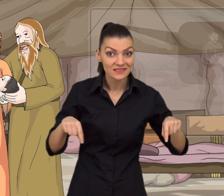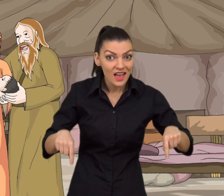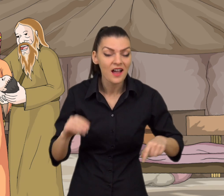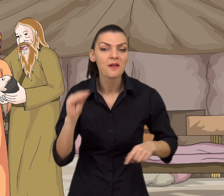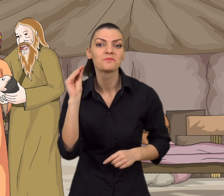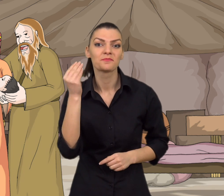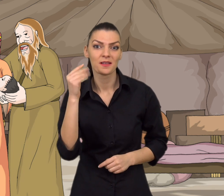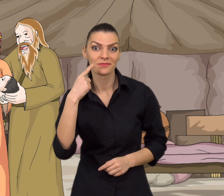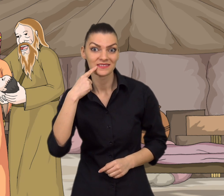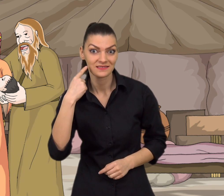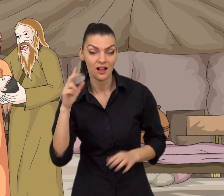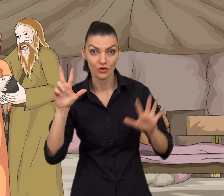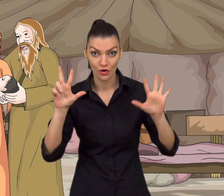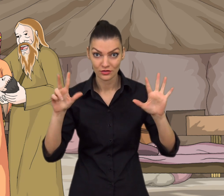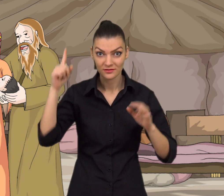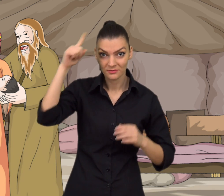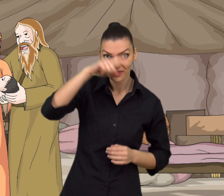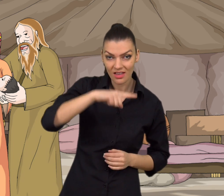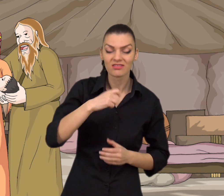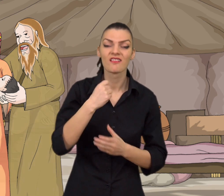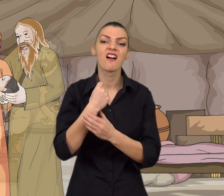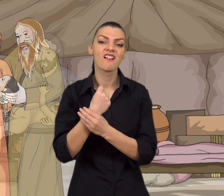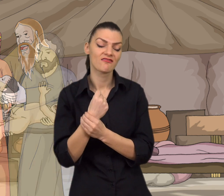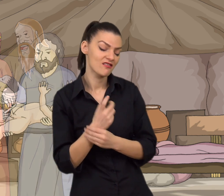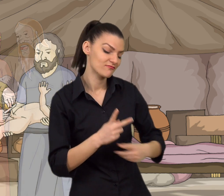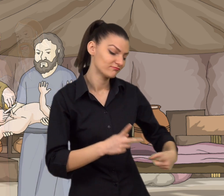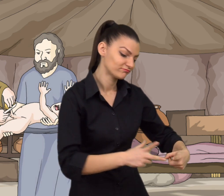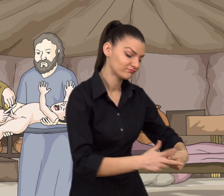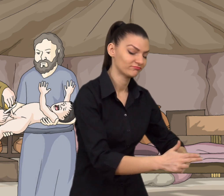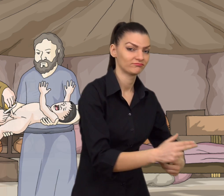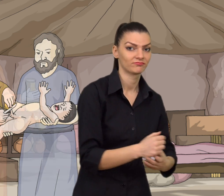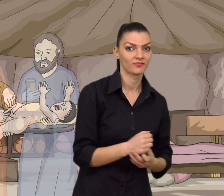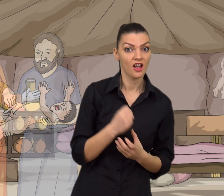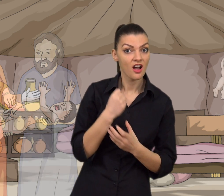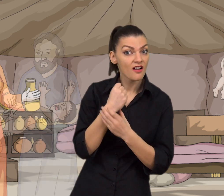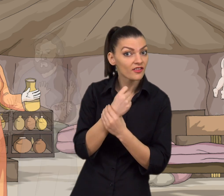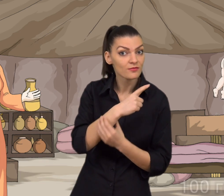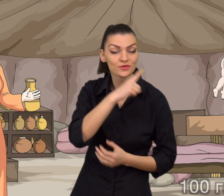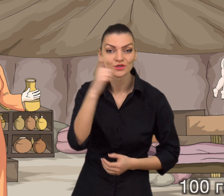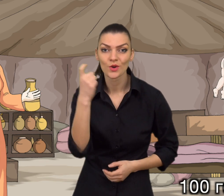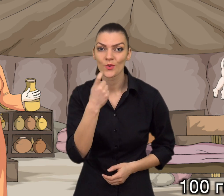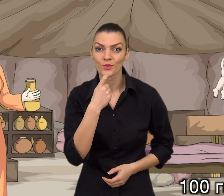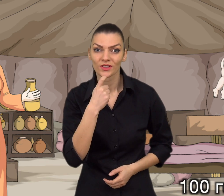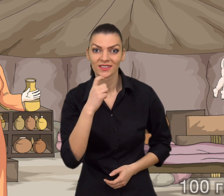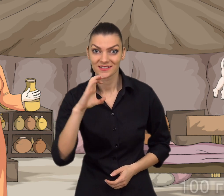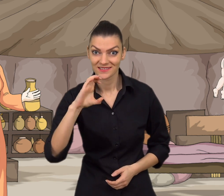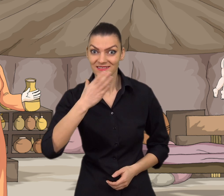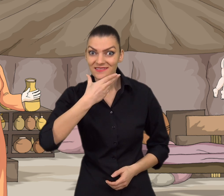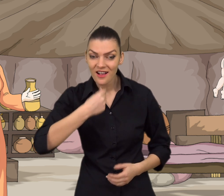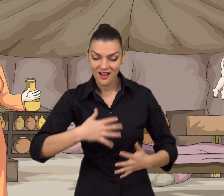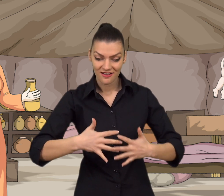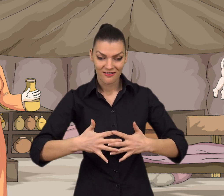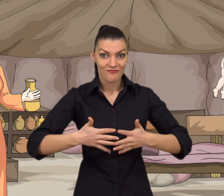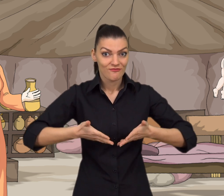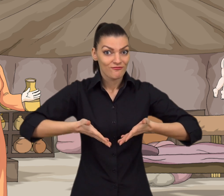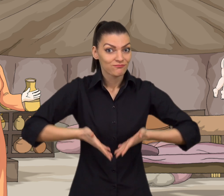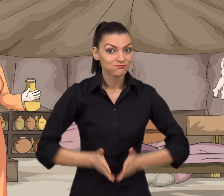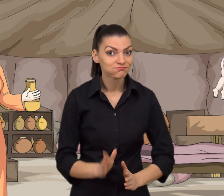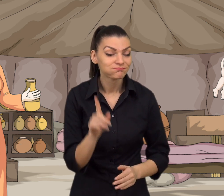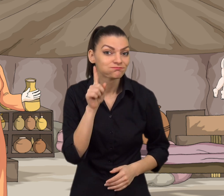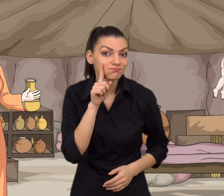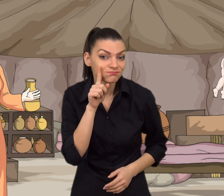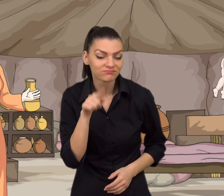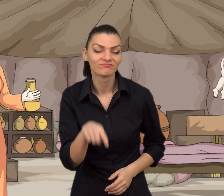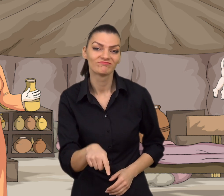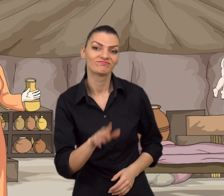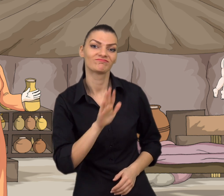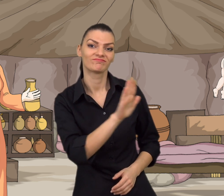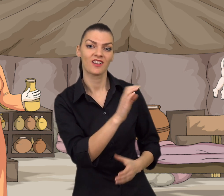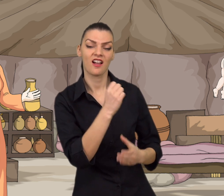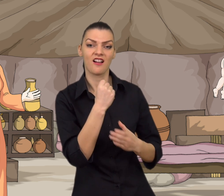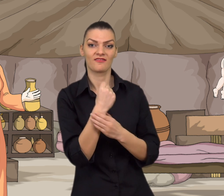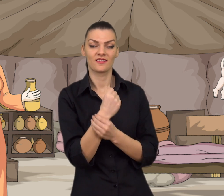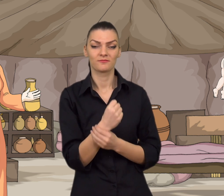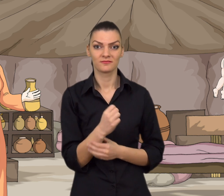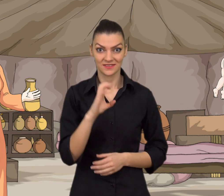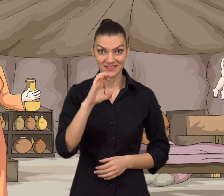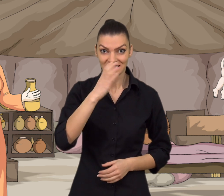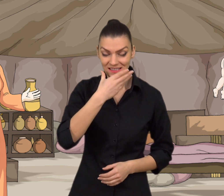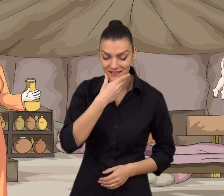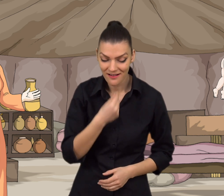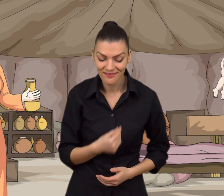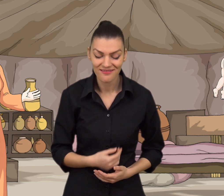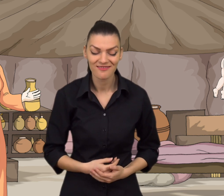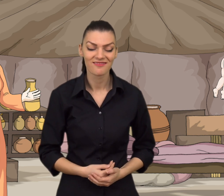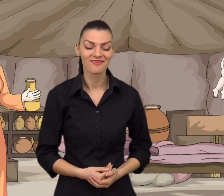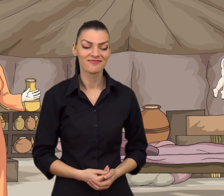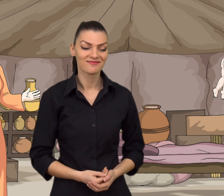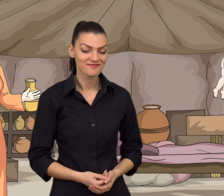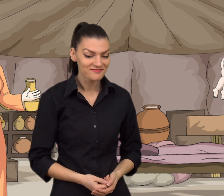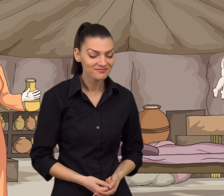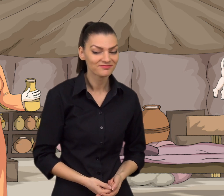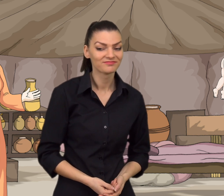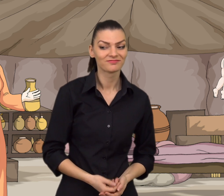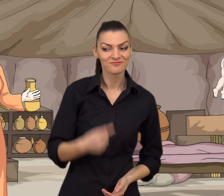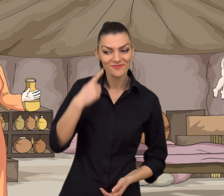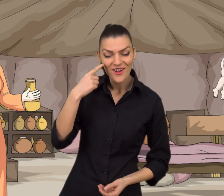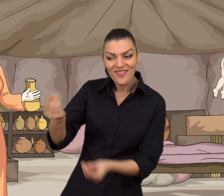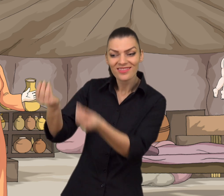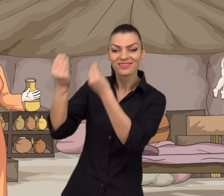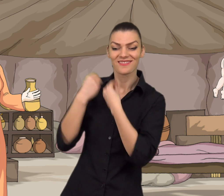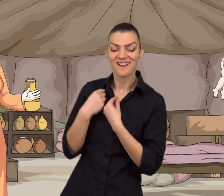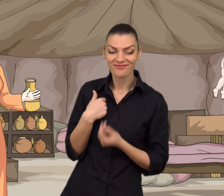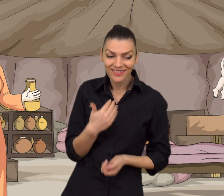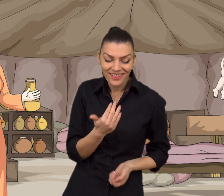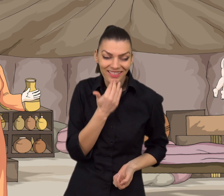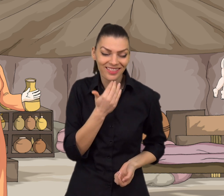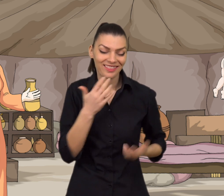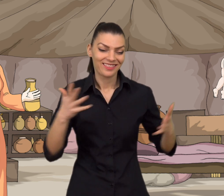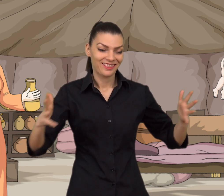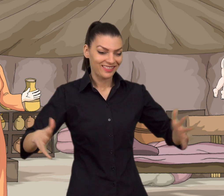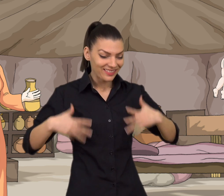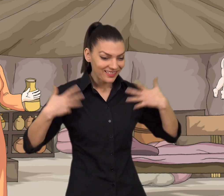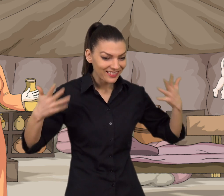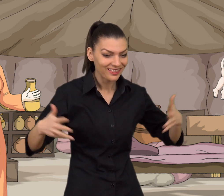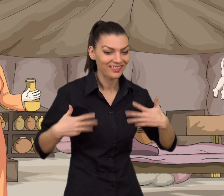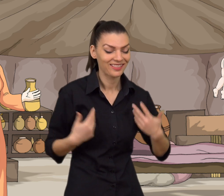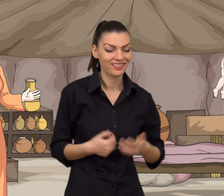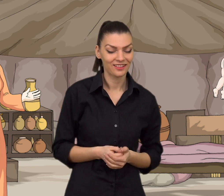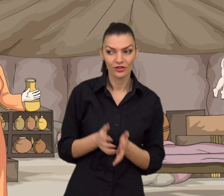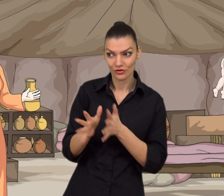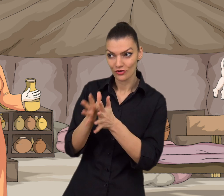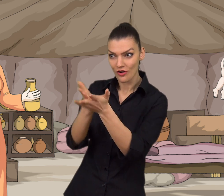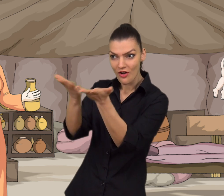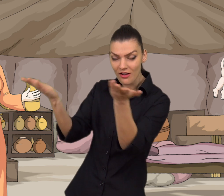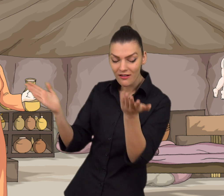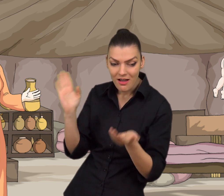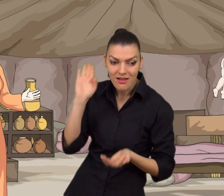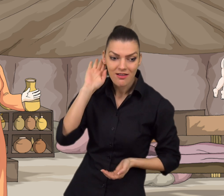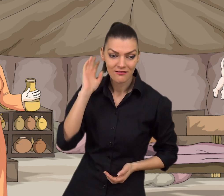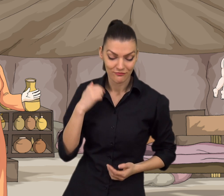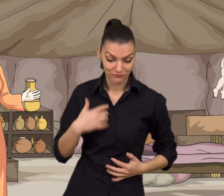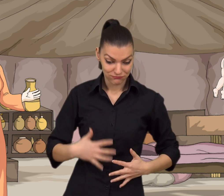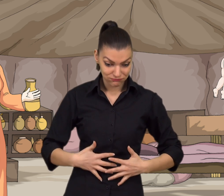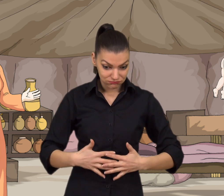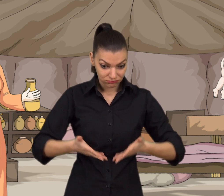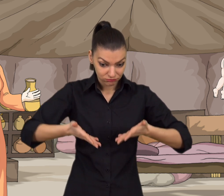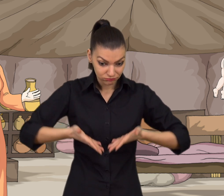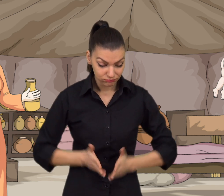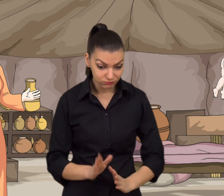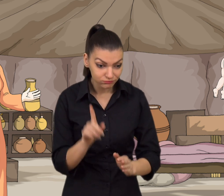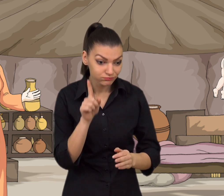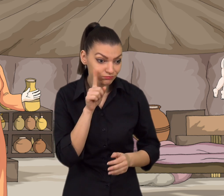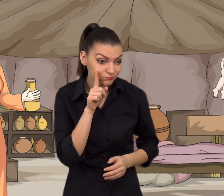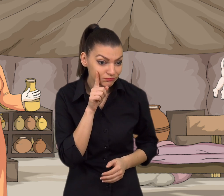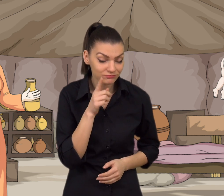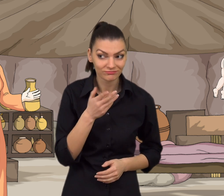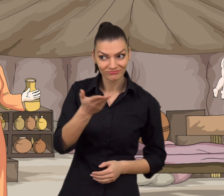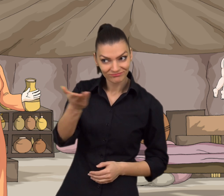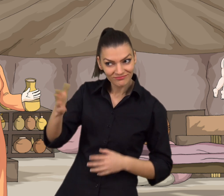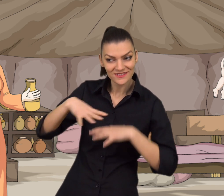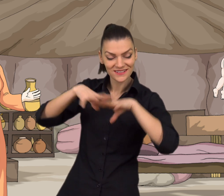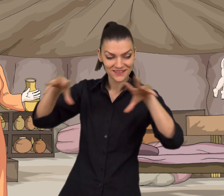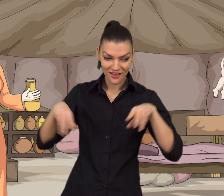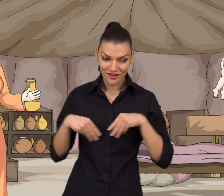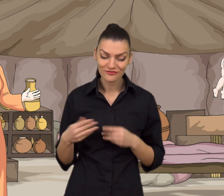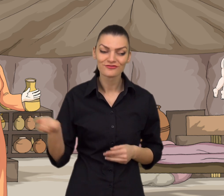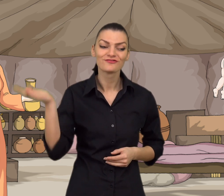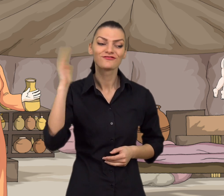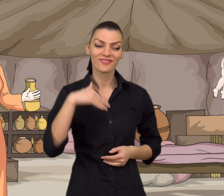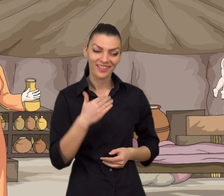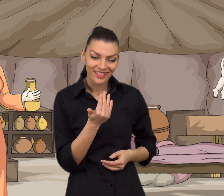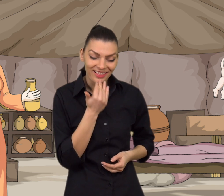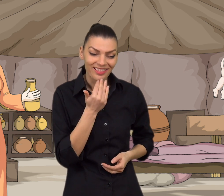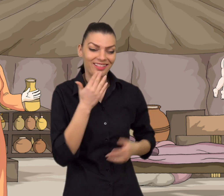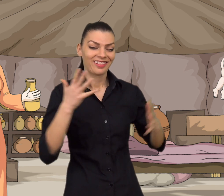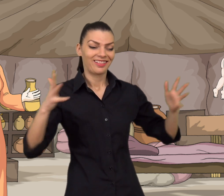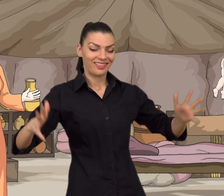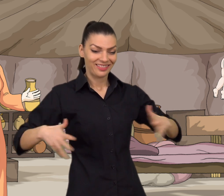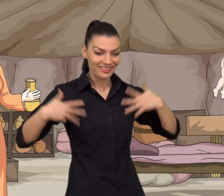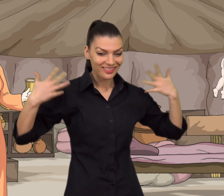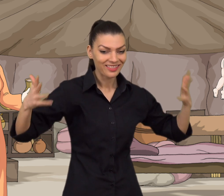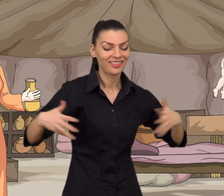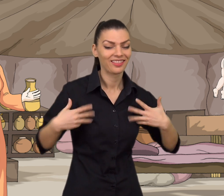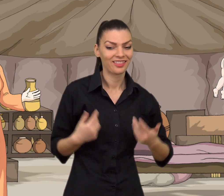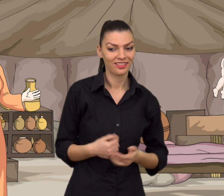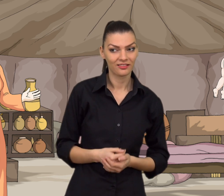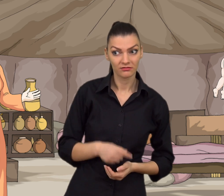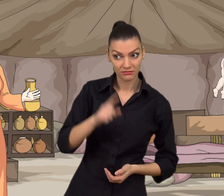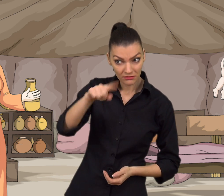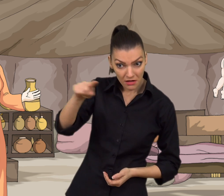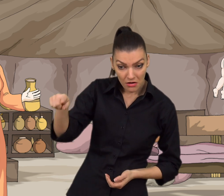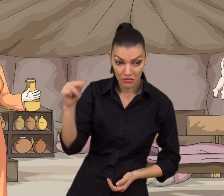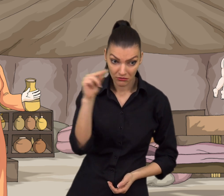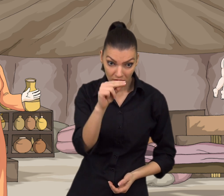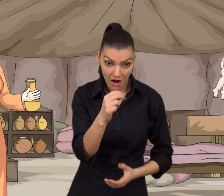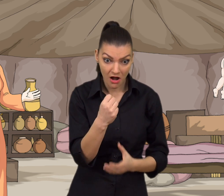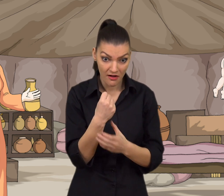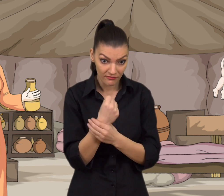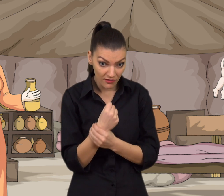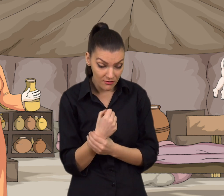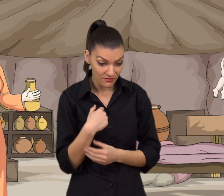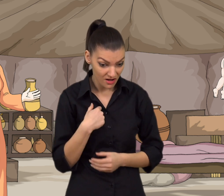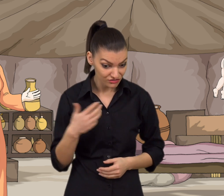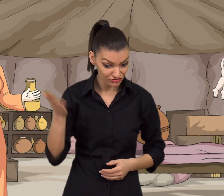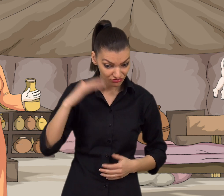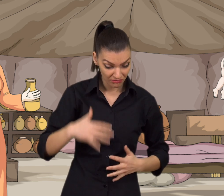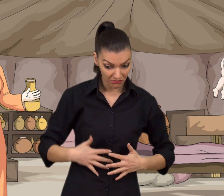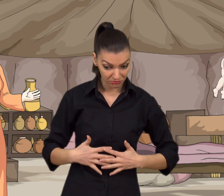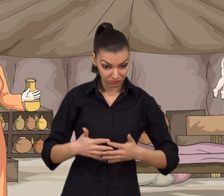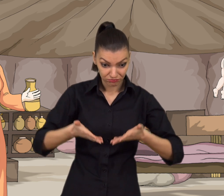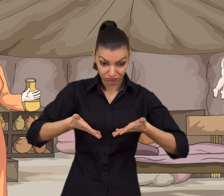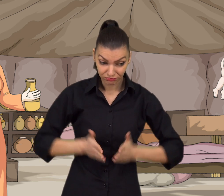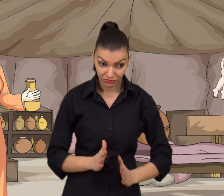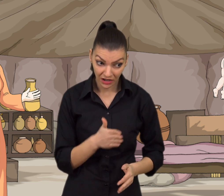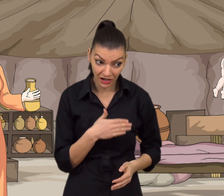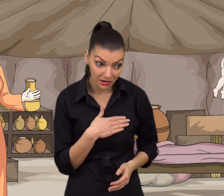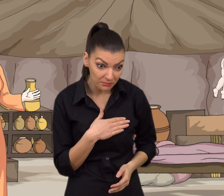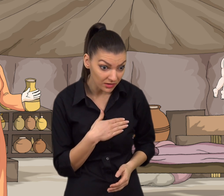Abraham was a hundred years old when his son Isaac was born to him. Then Sarah said, “God has made me laugh, and everyone who hears of this will laugh with me.”